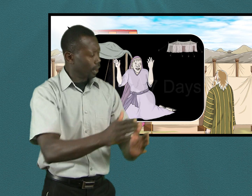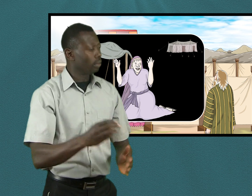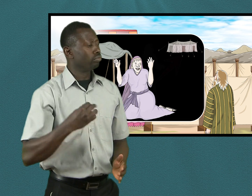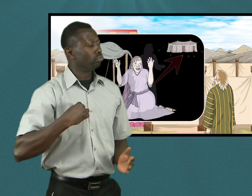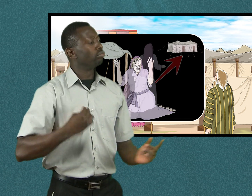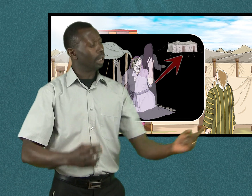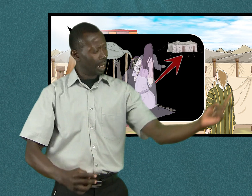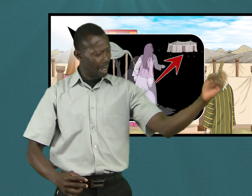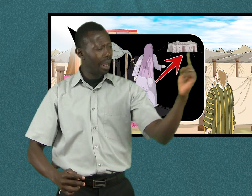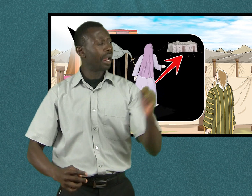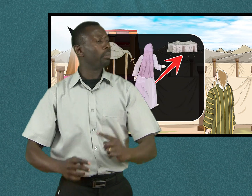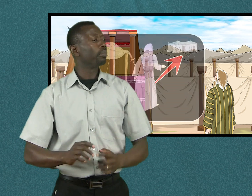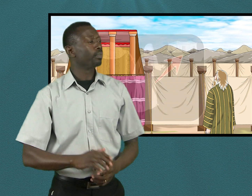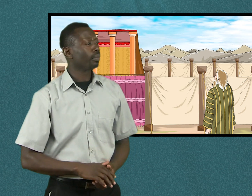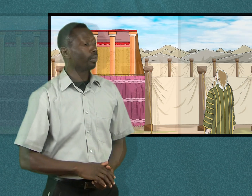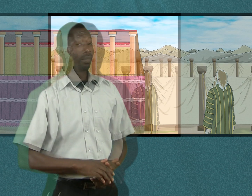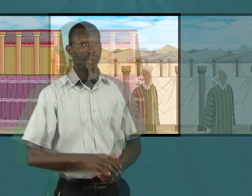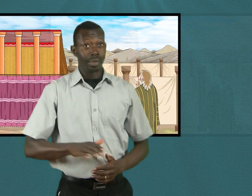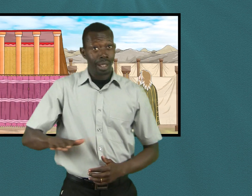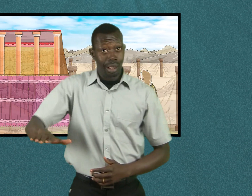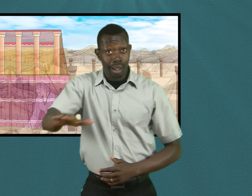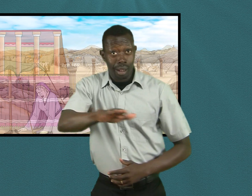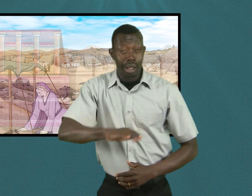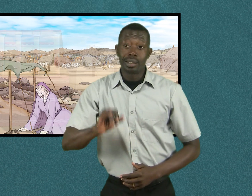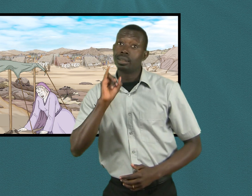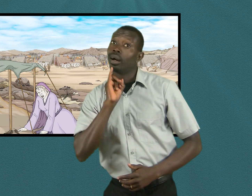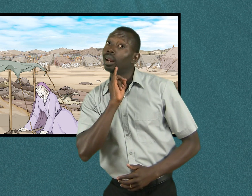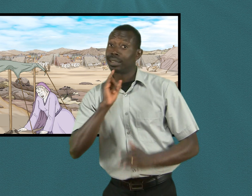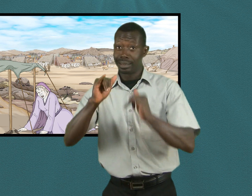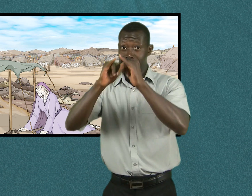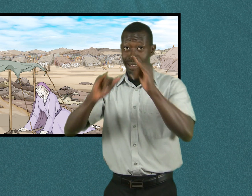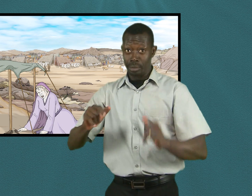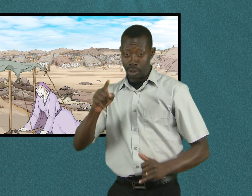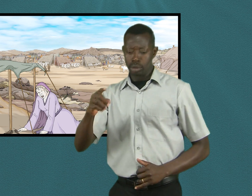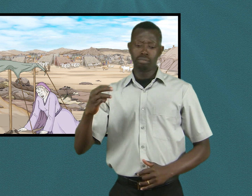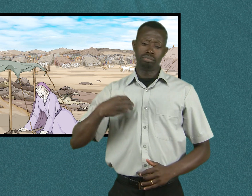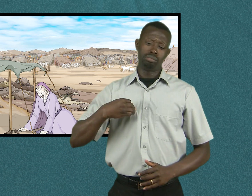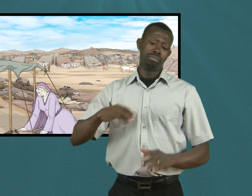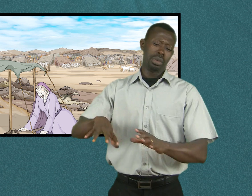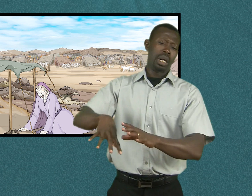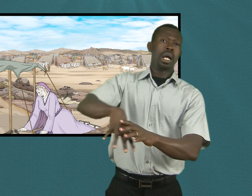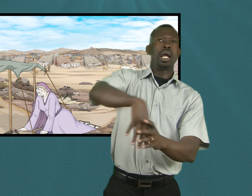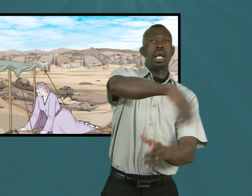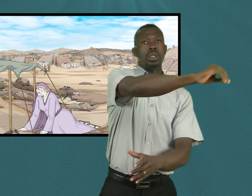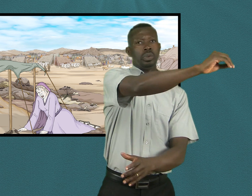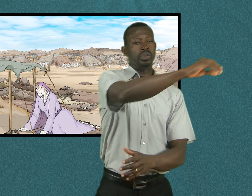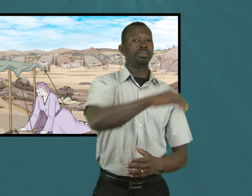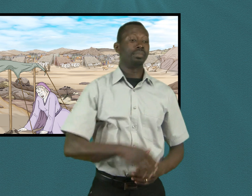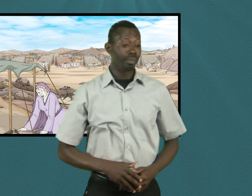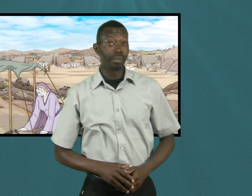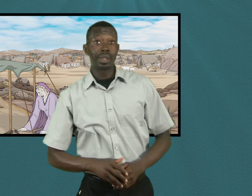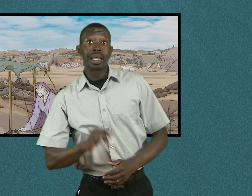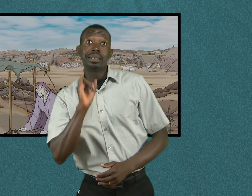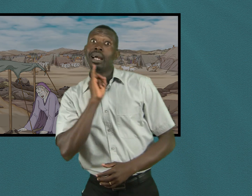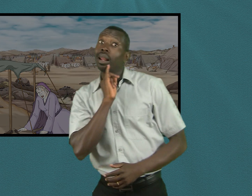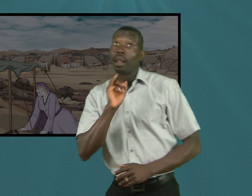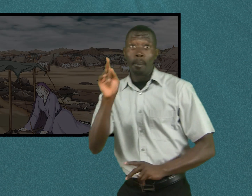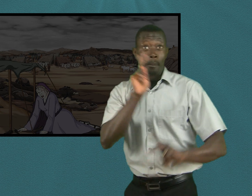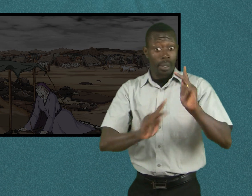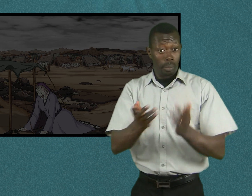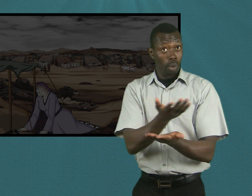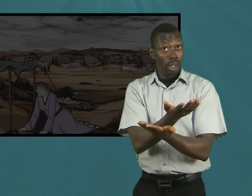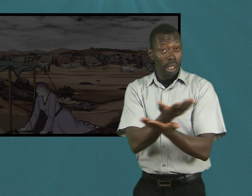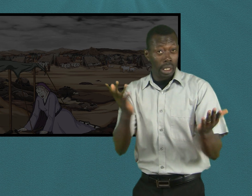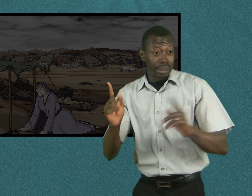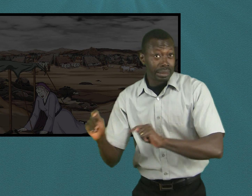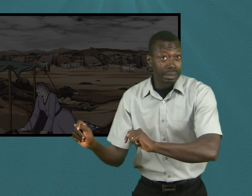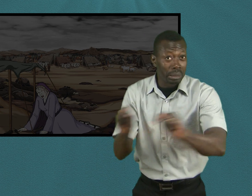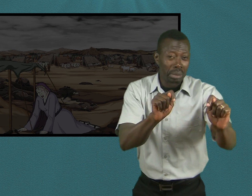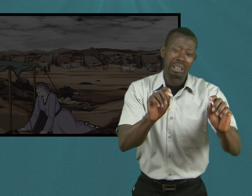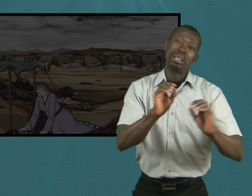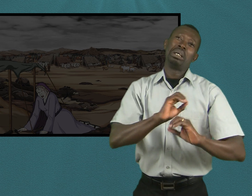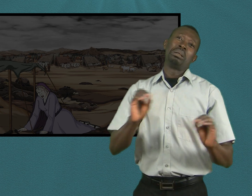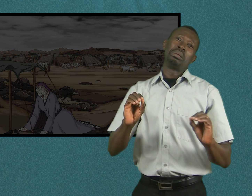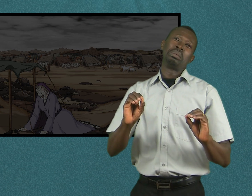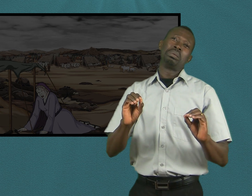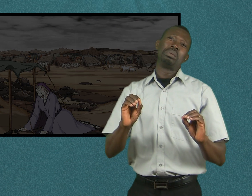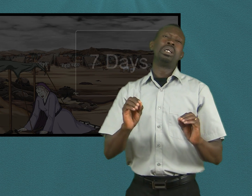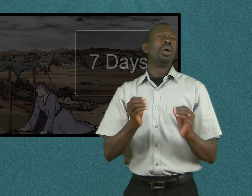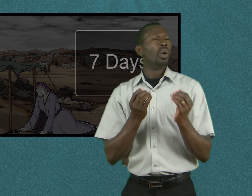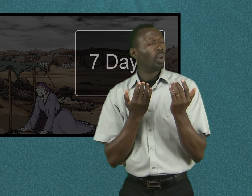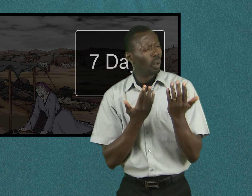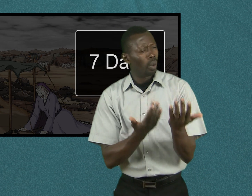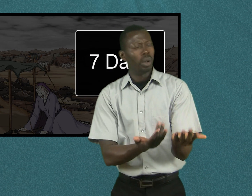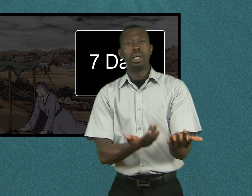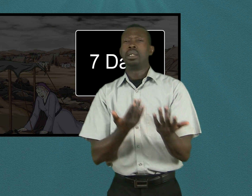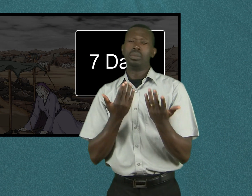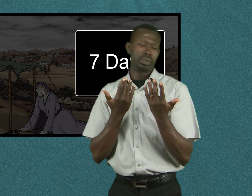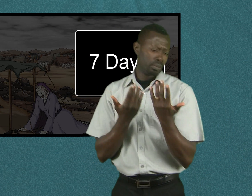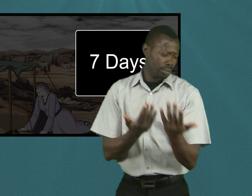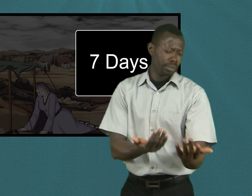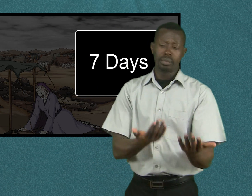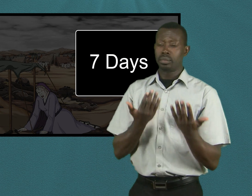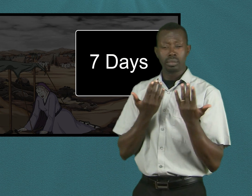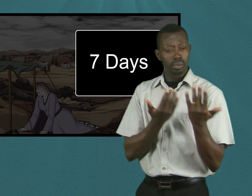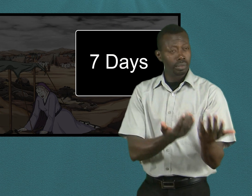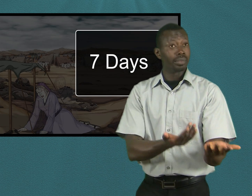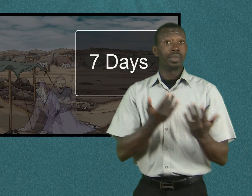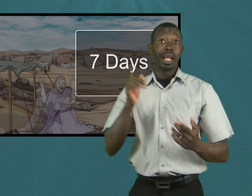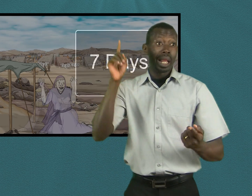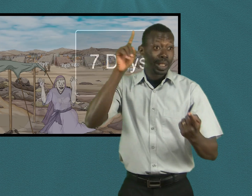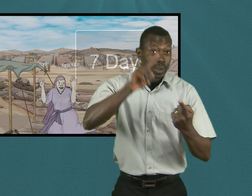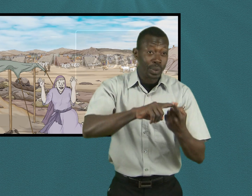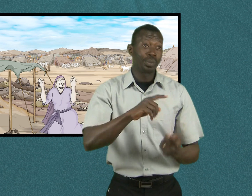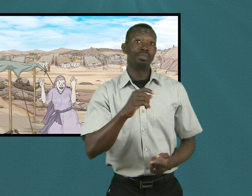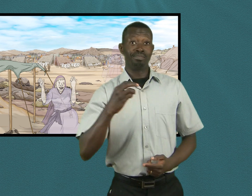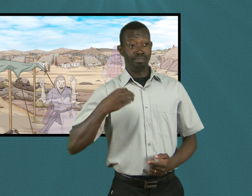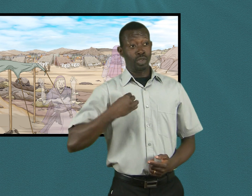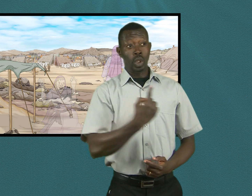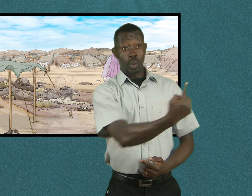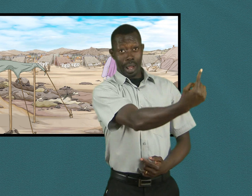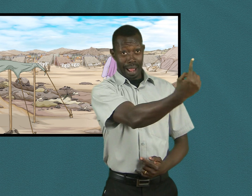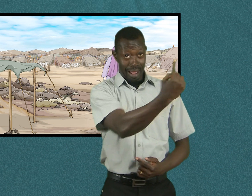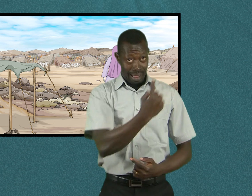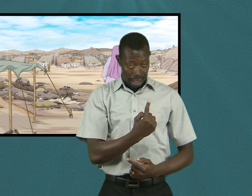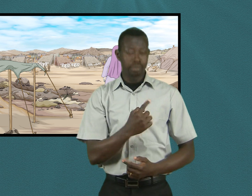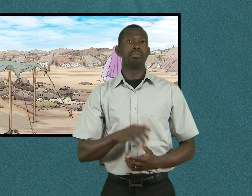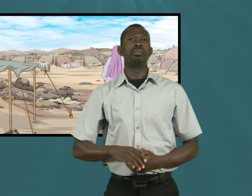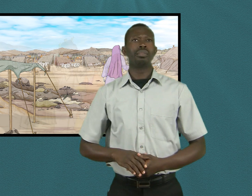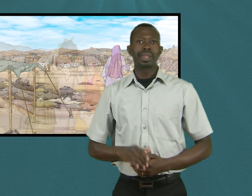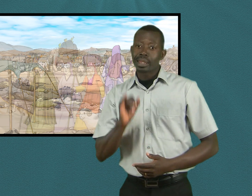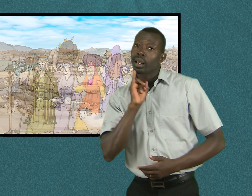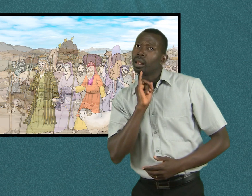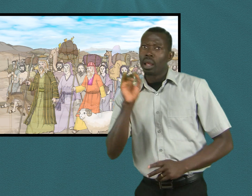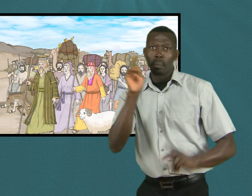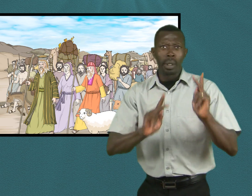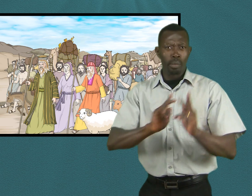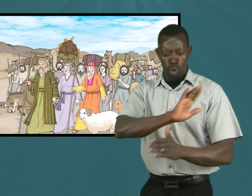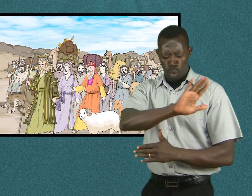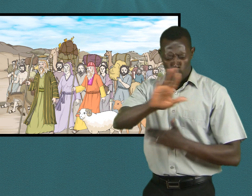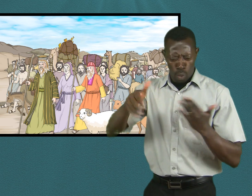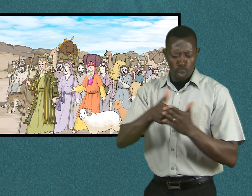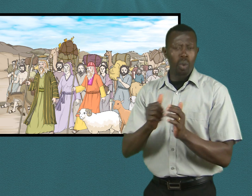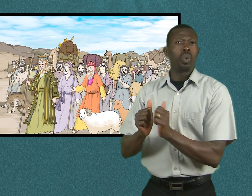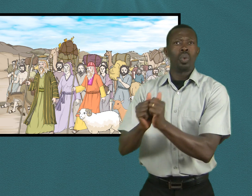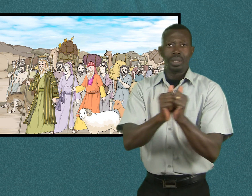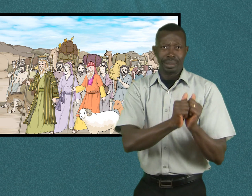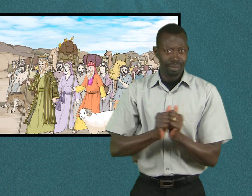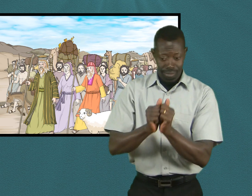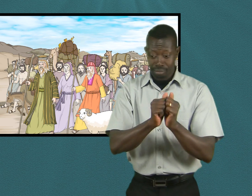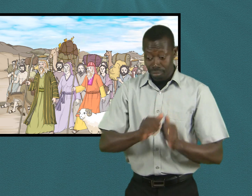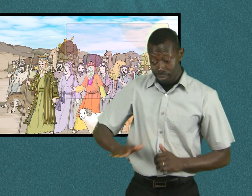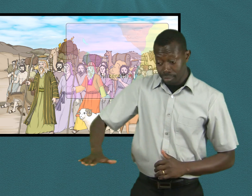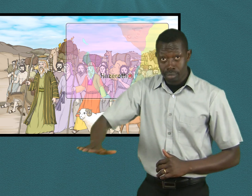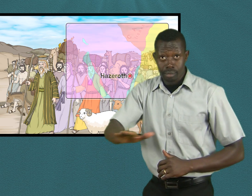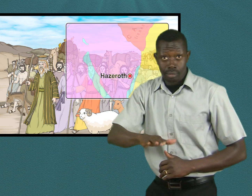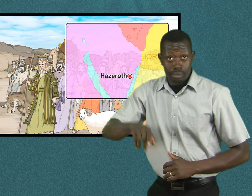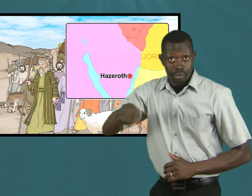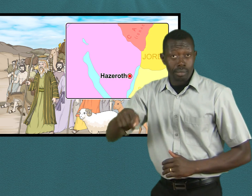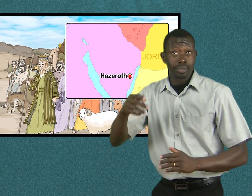So Miriam was confined outside the camp for seven days, and the people did not move on until she was brought in again.